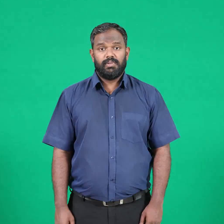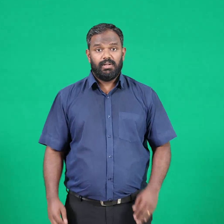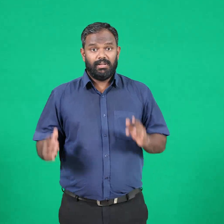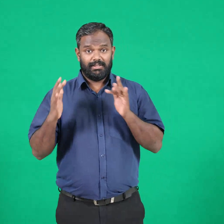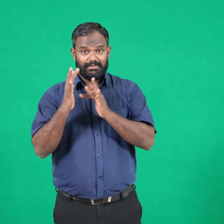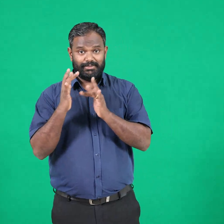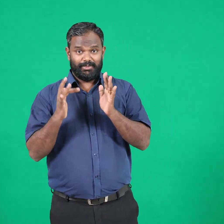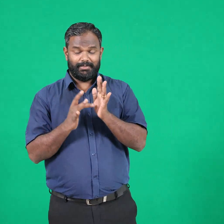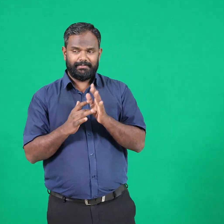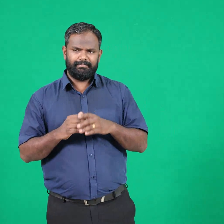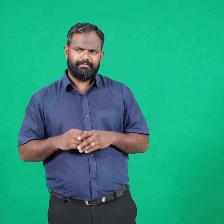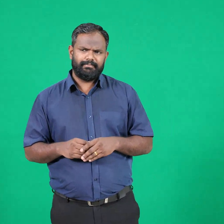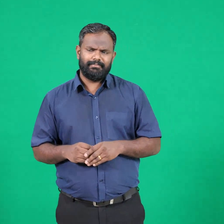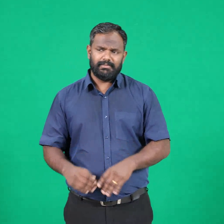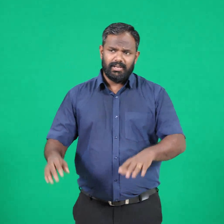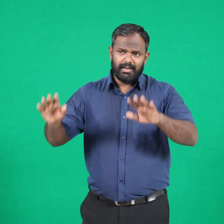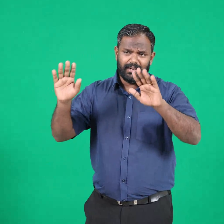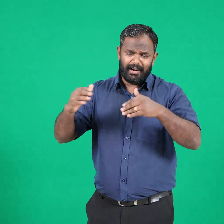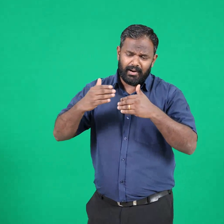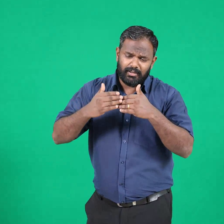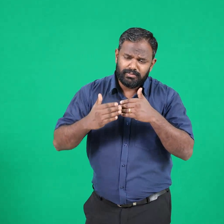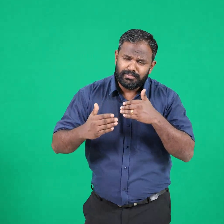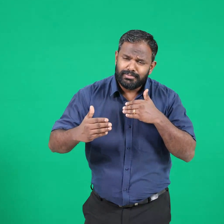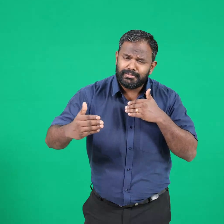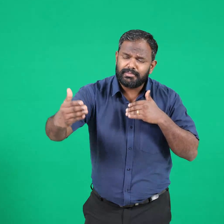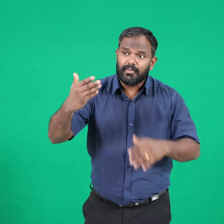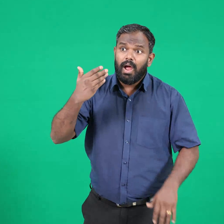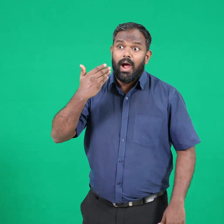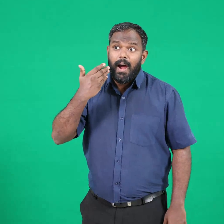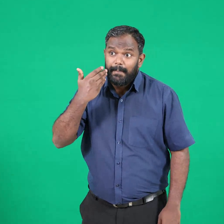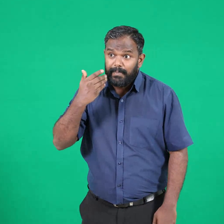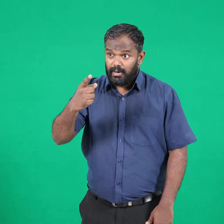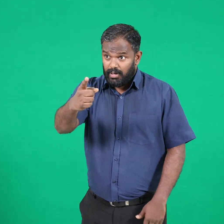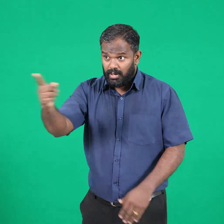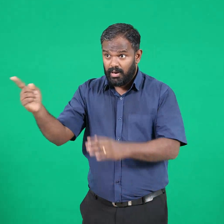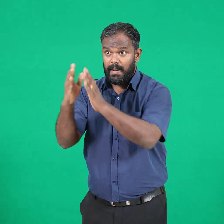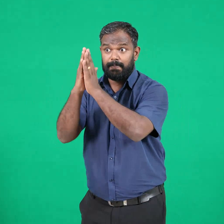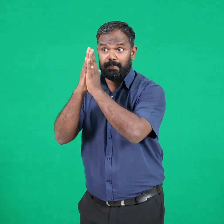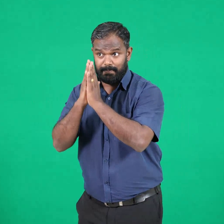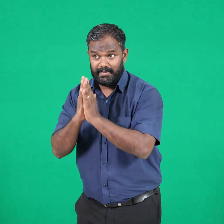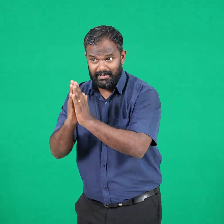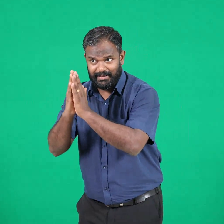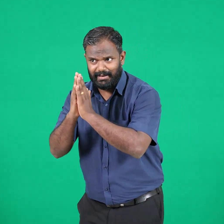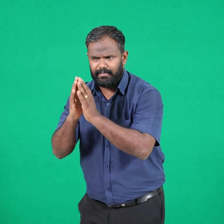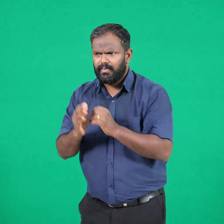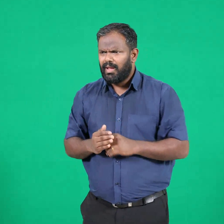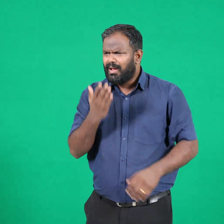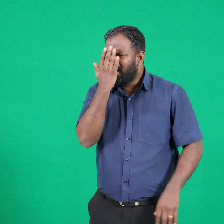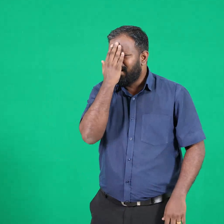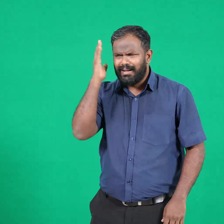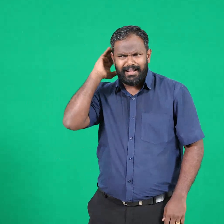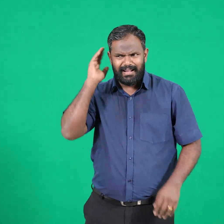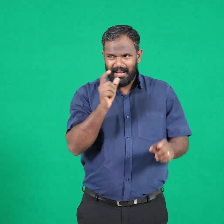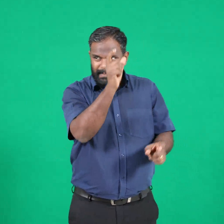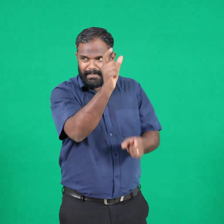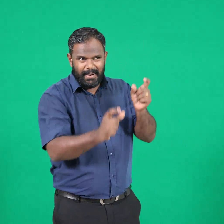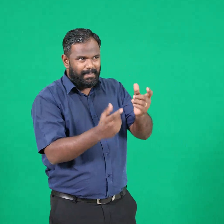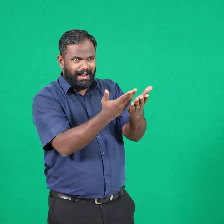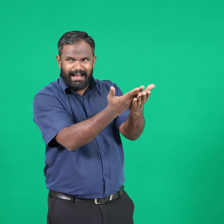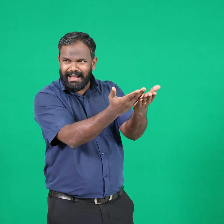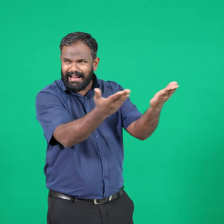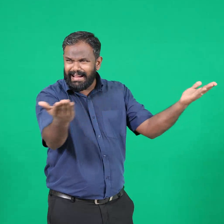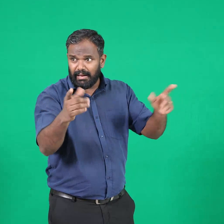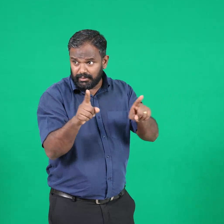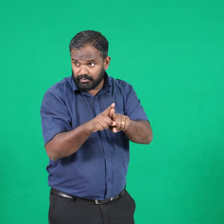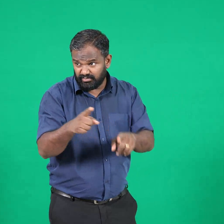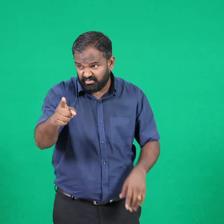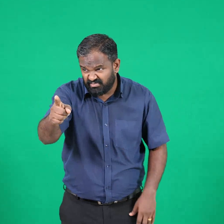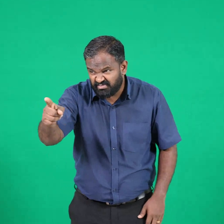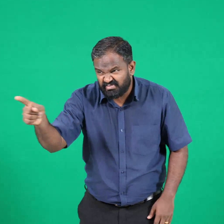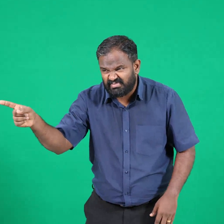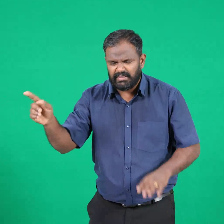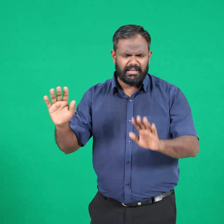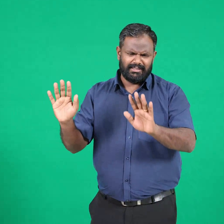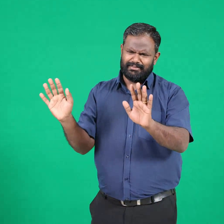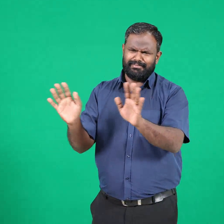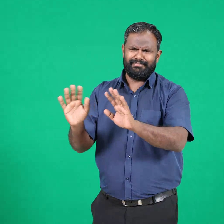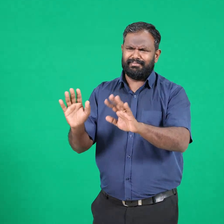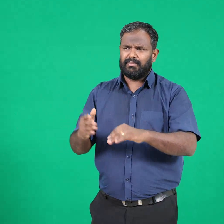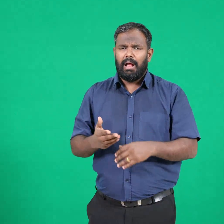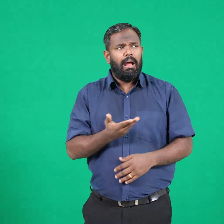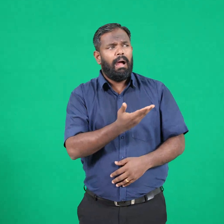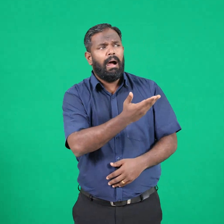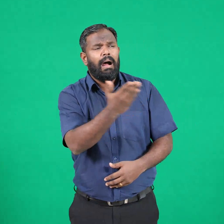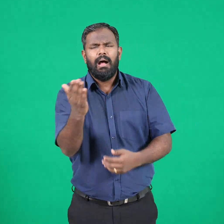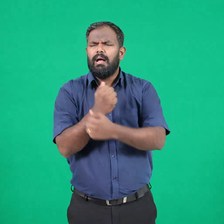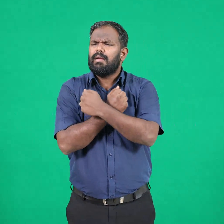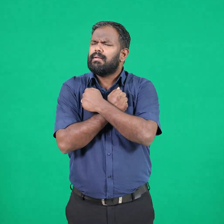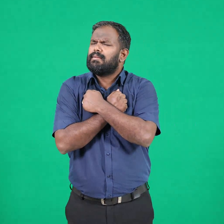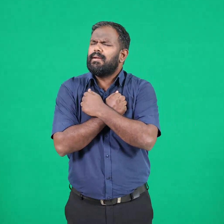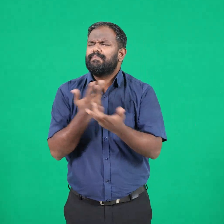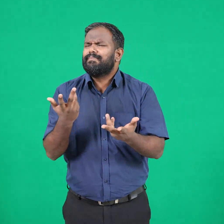And when you pray, do not be like the hypocrites.